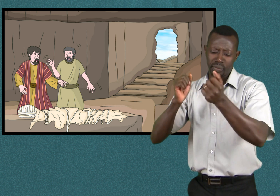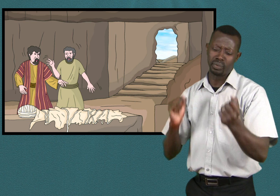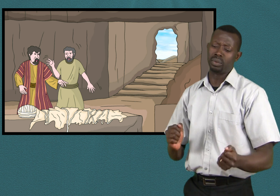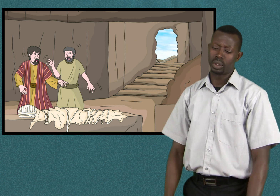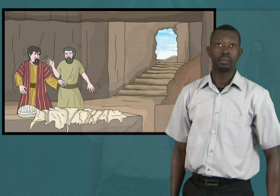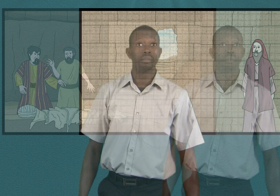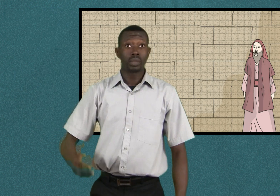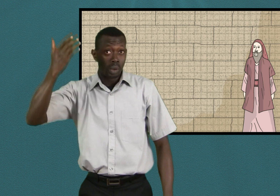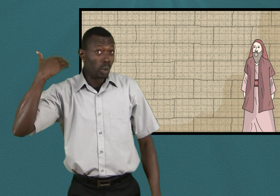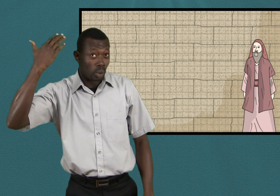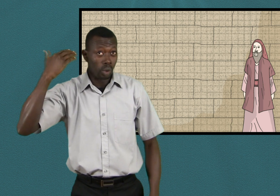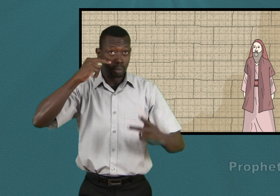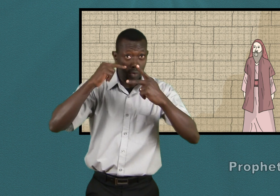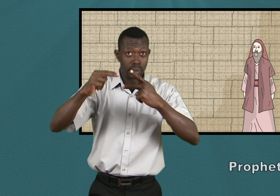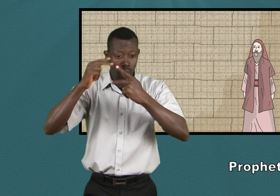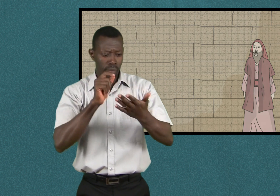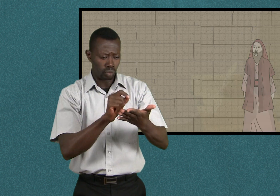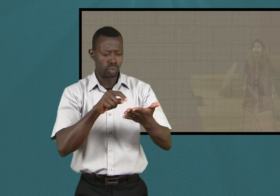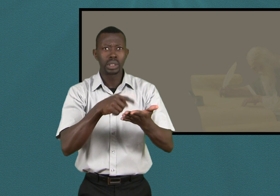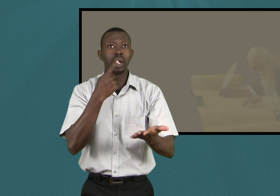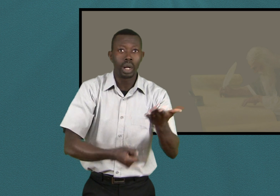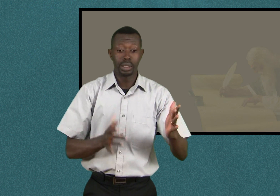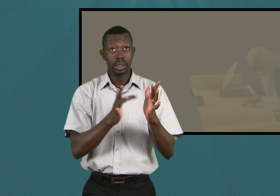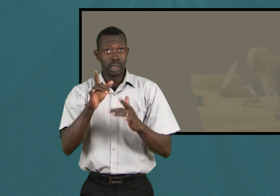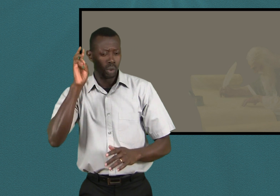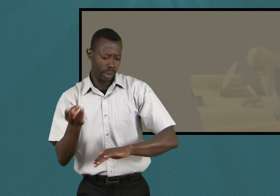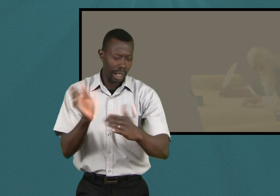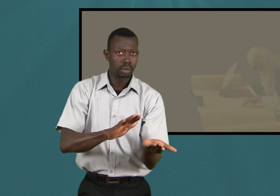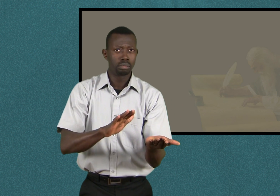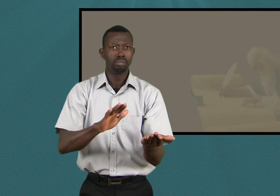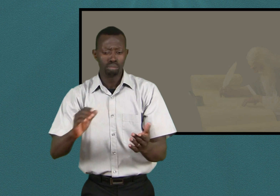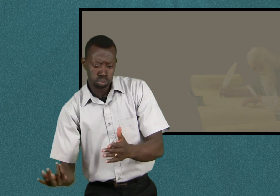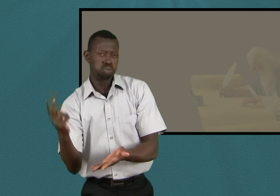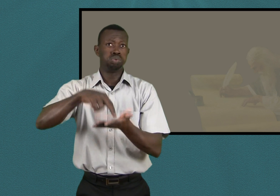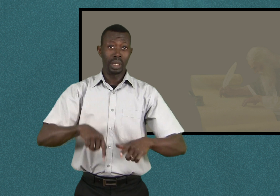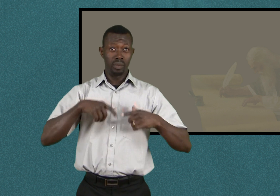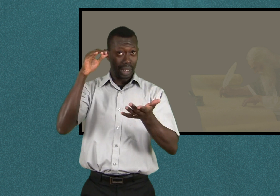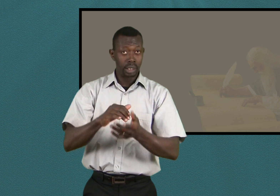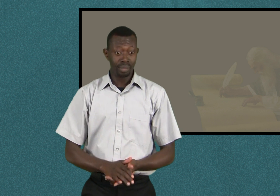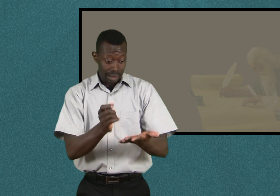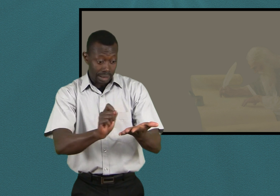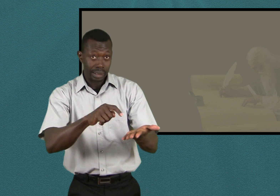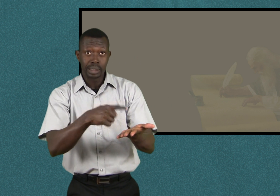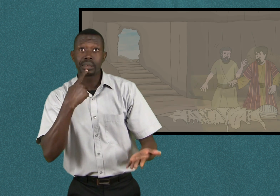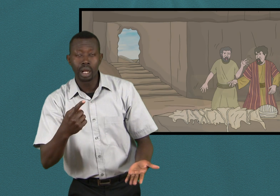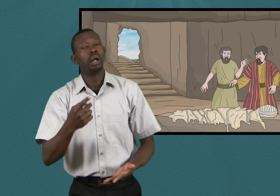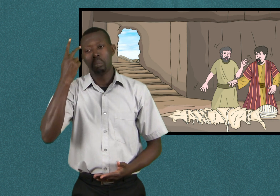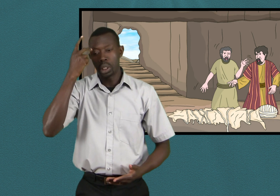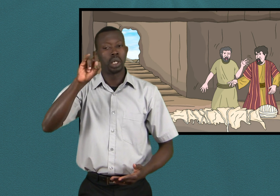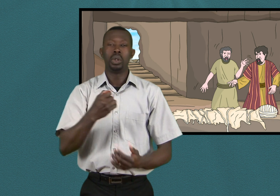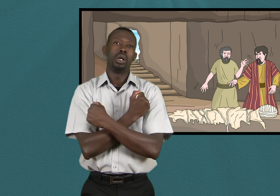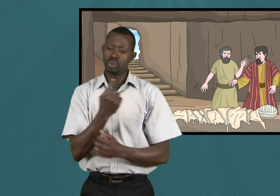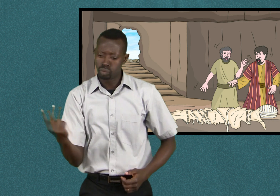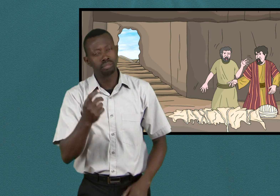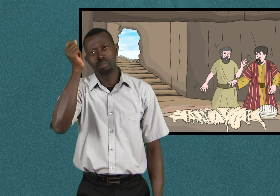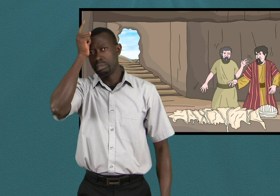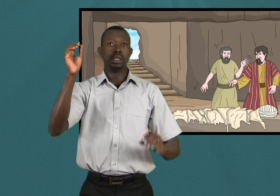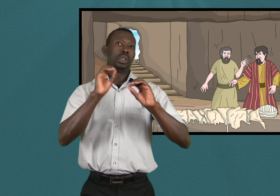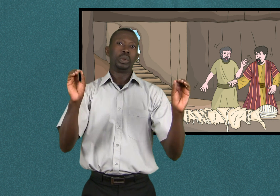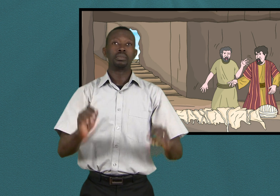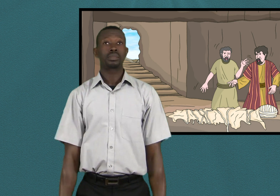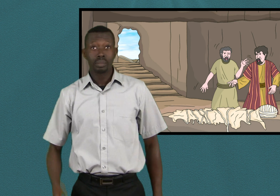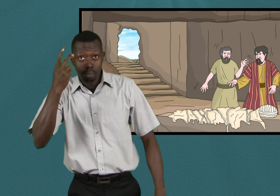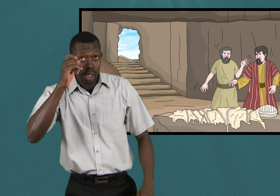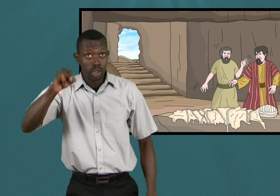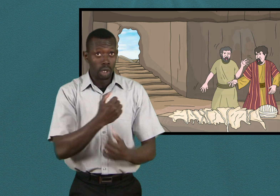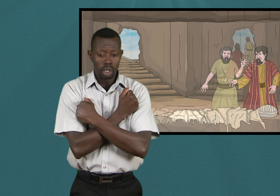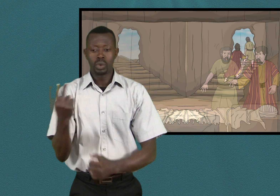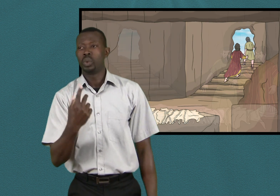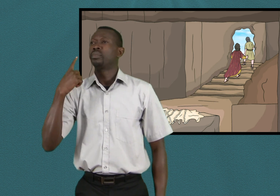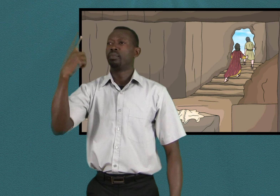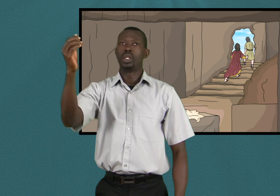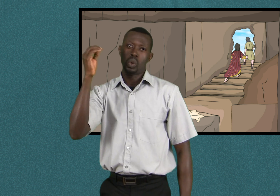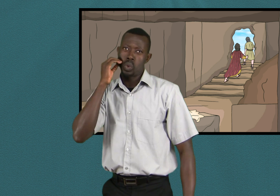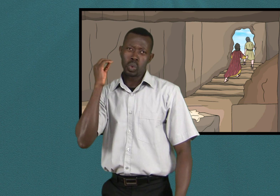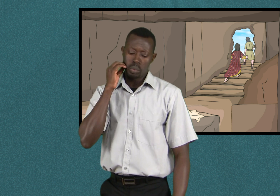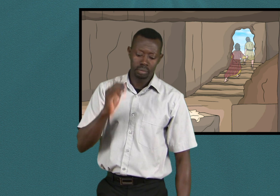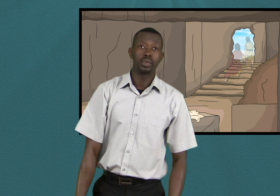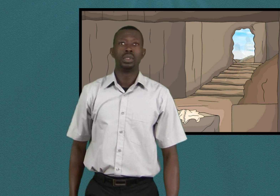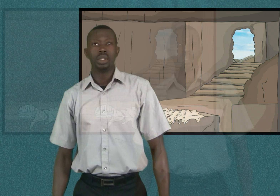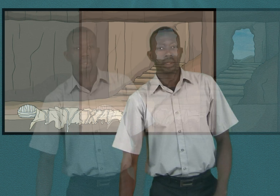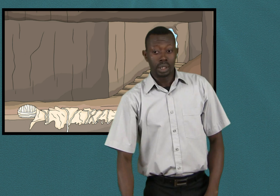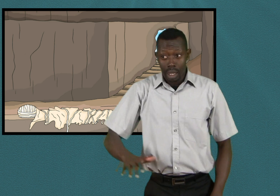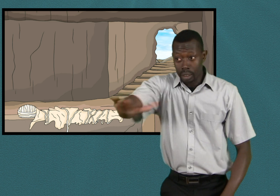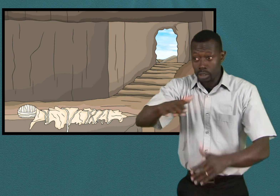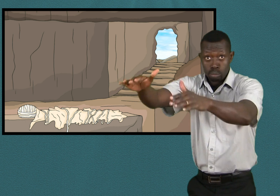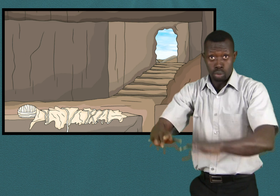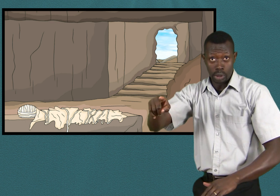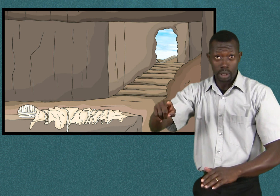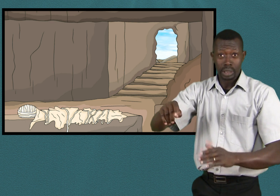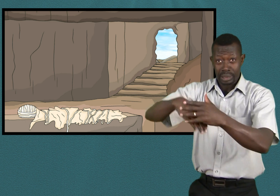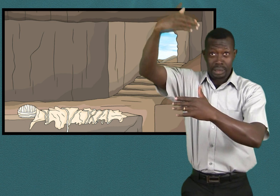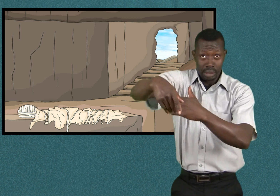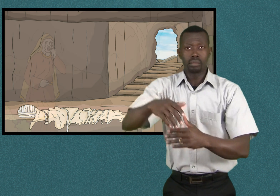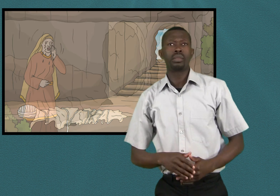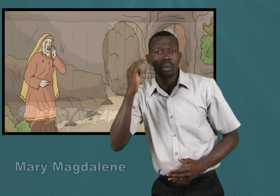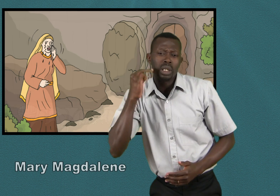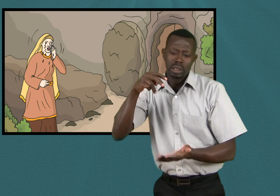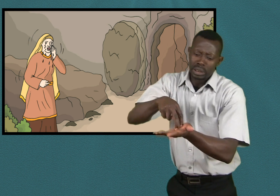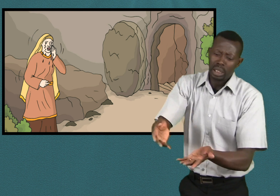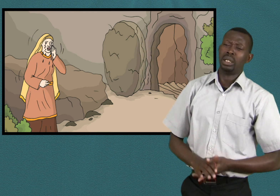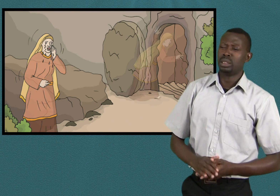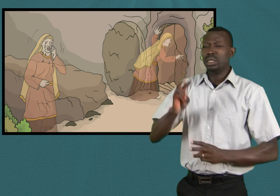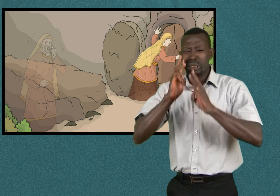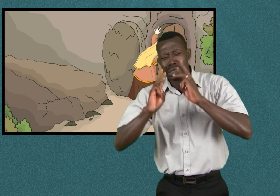For they still did not understand from the Scripture that Jesus had to rise from the dead. Then the disciples returned to their homes.